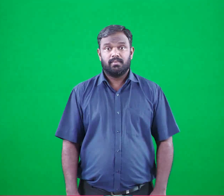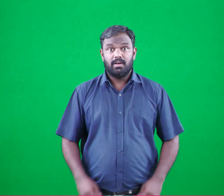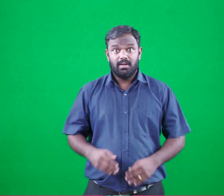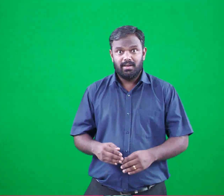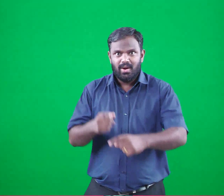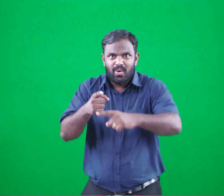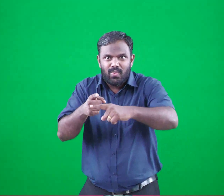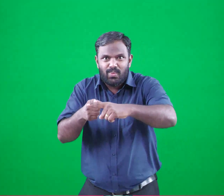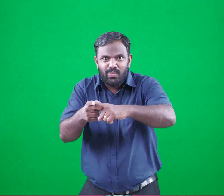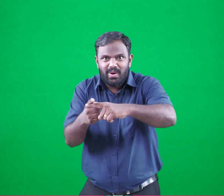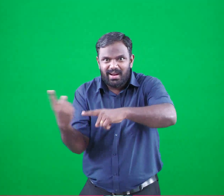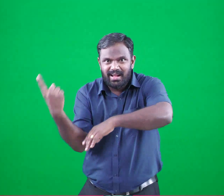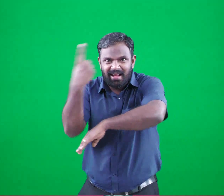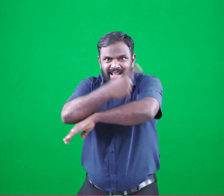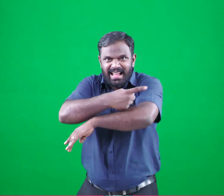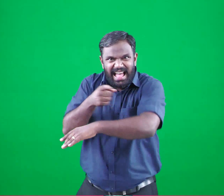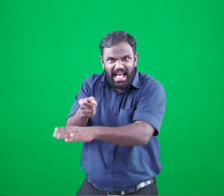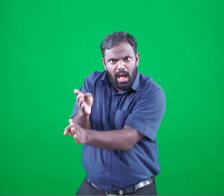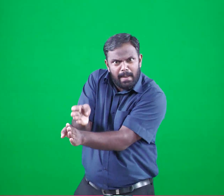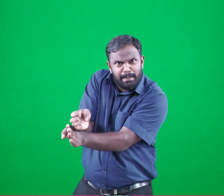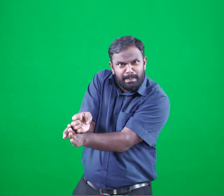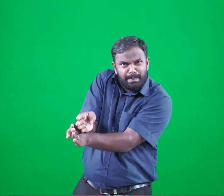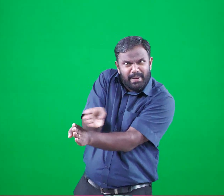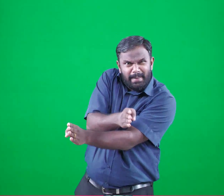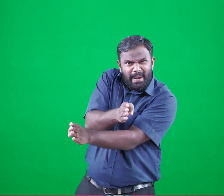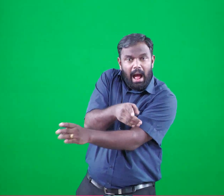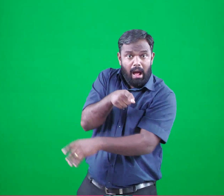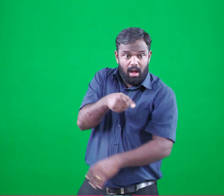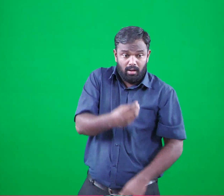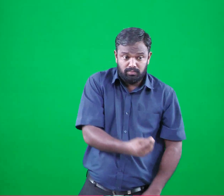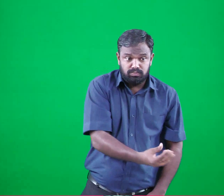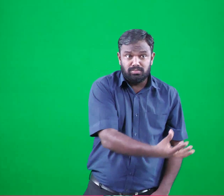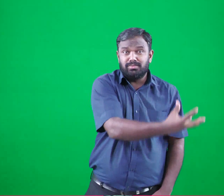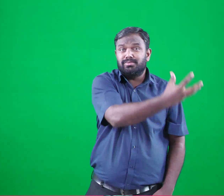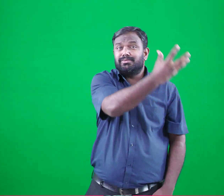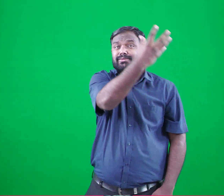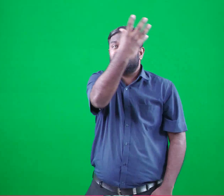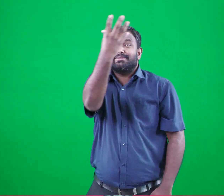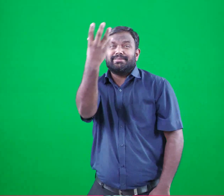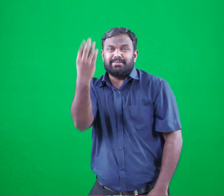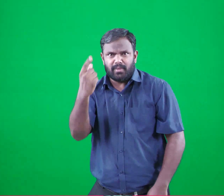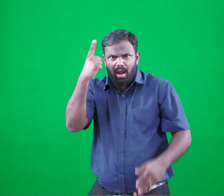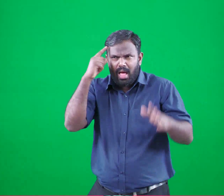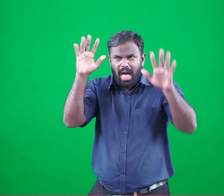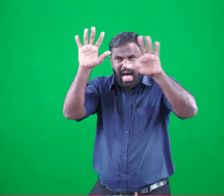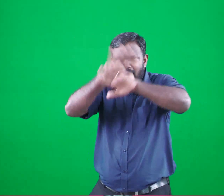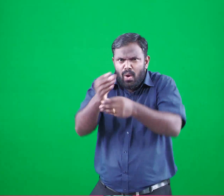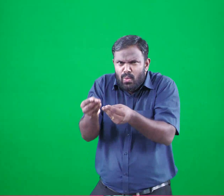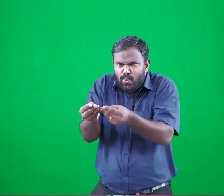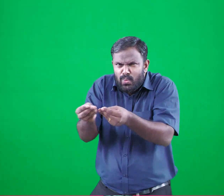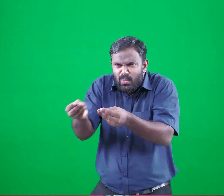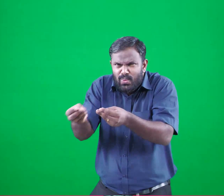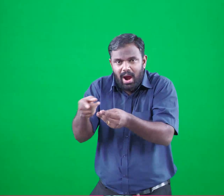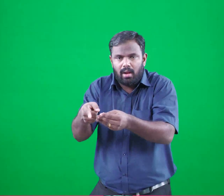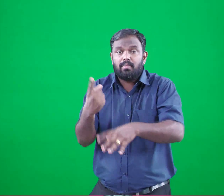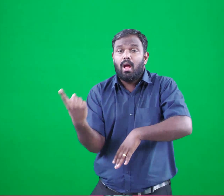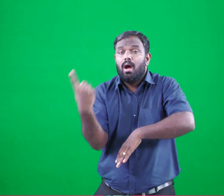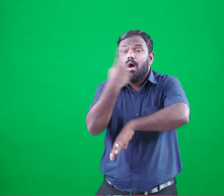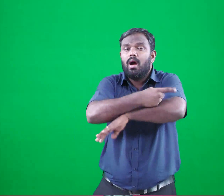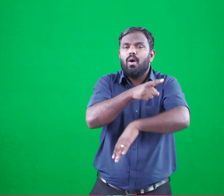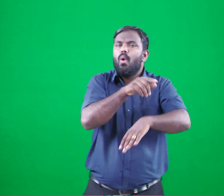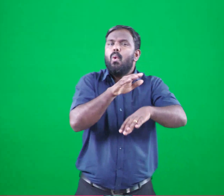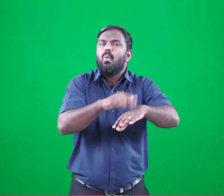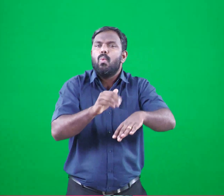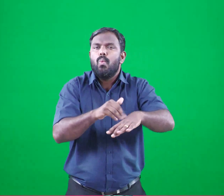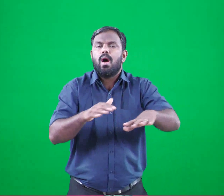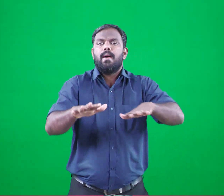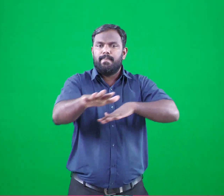Now it was already evening.